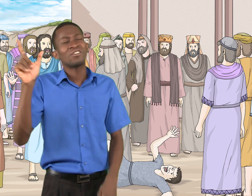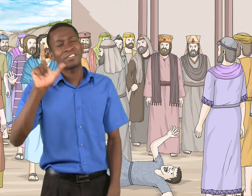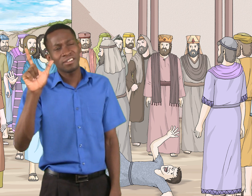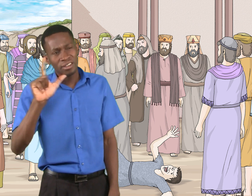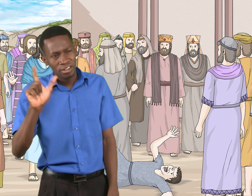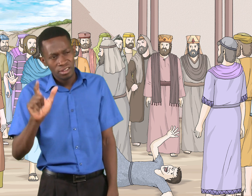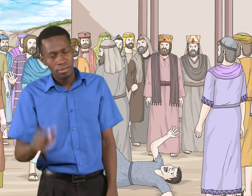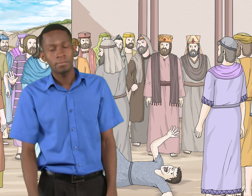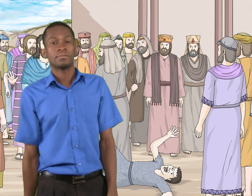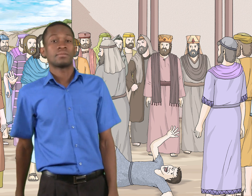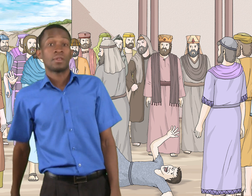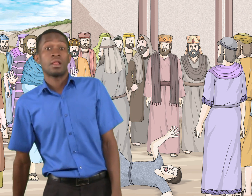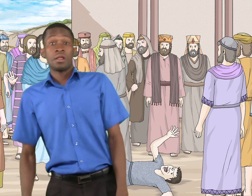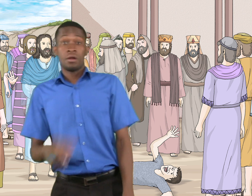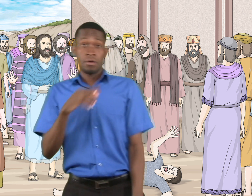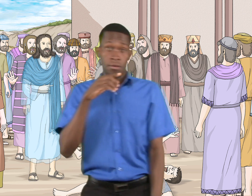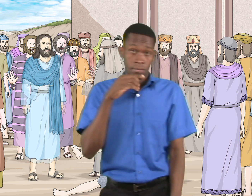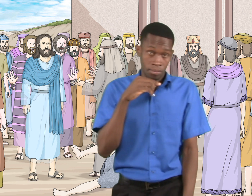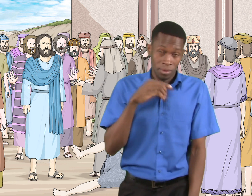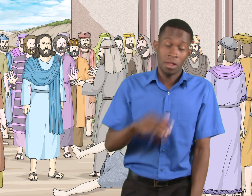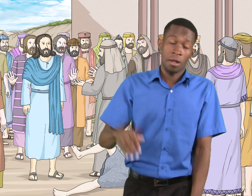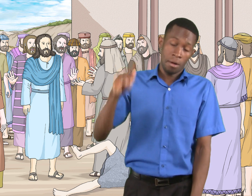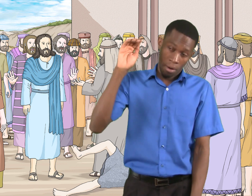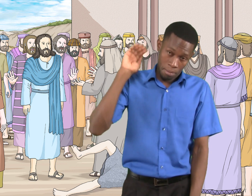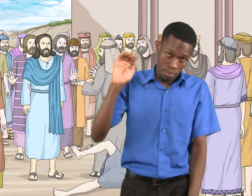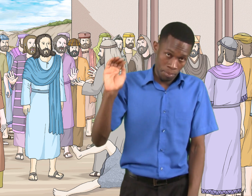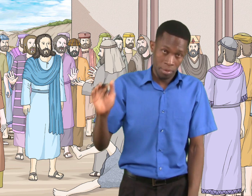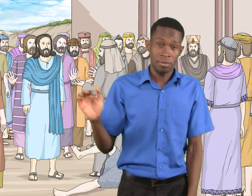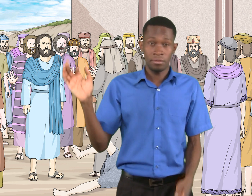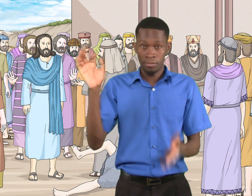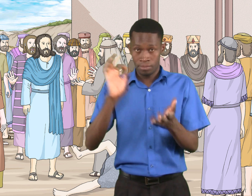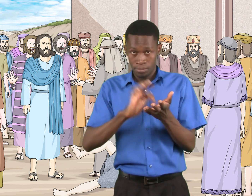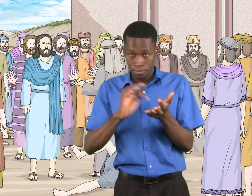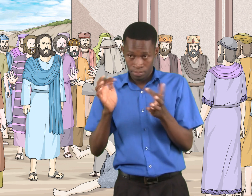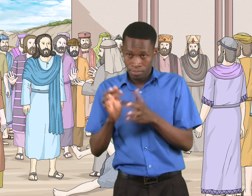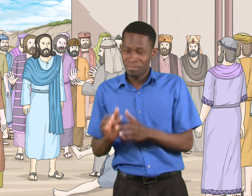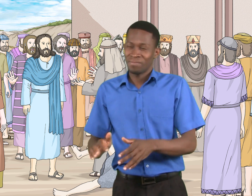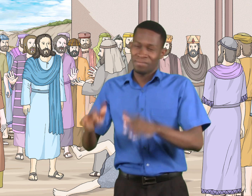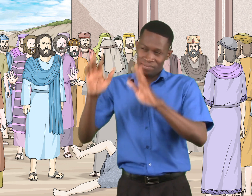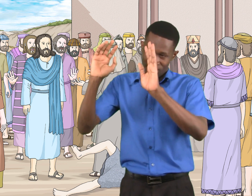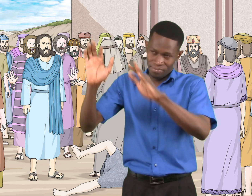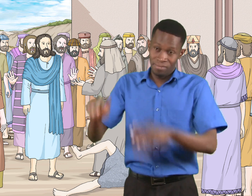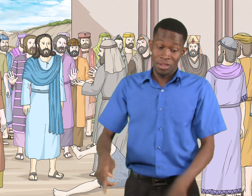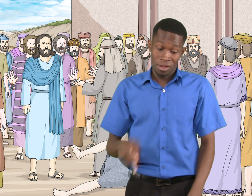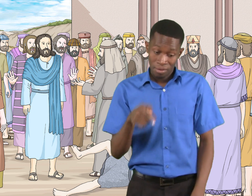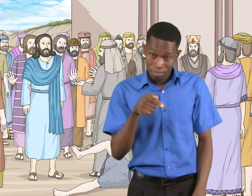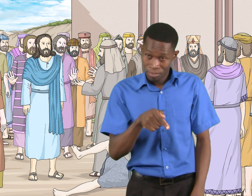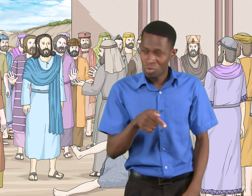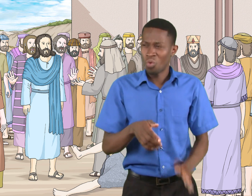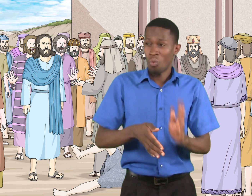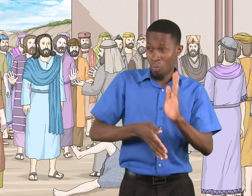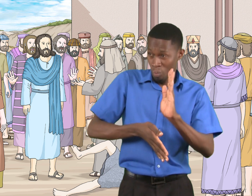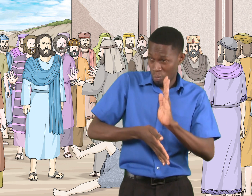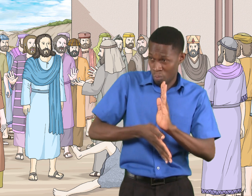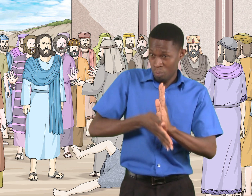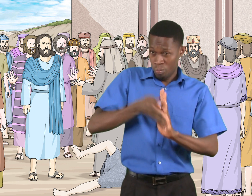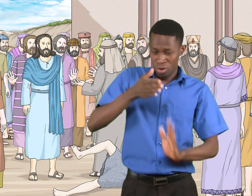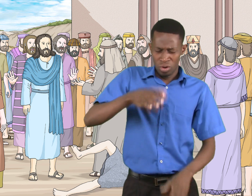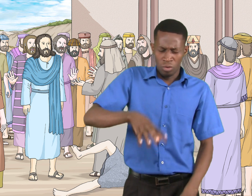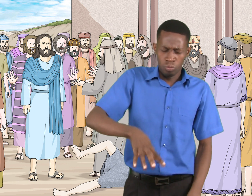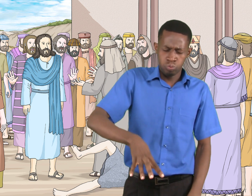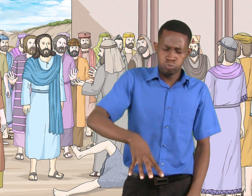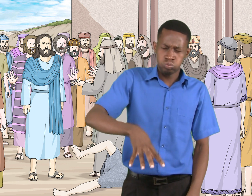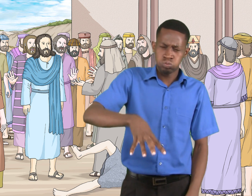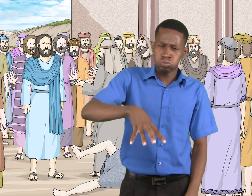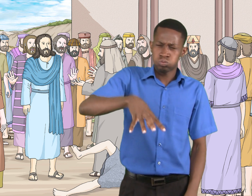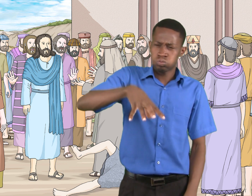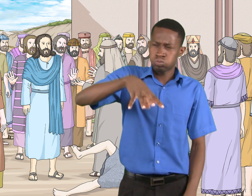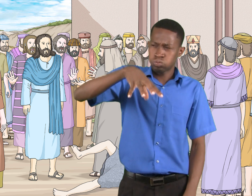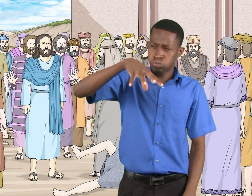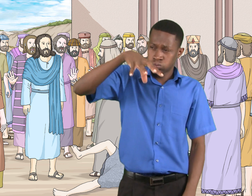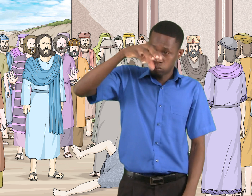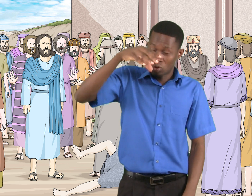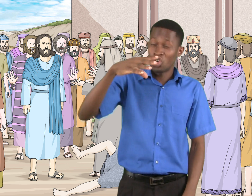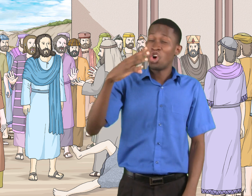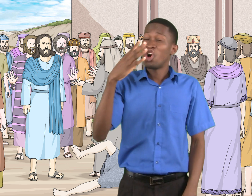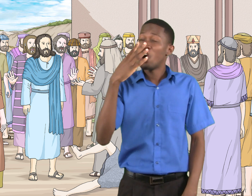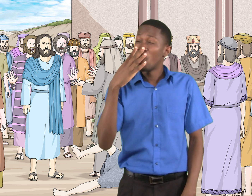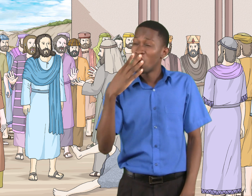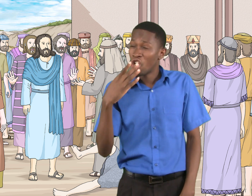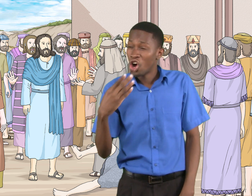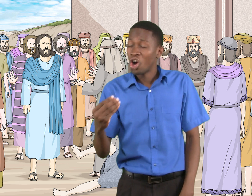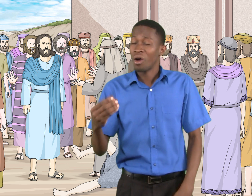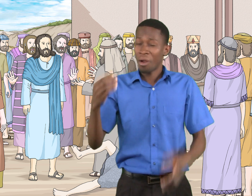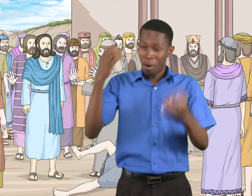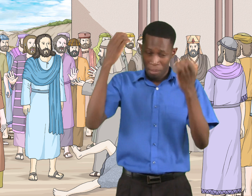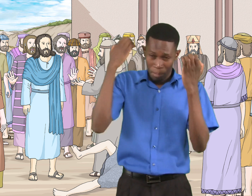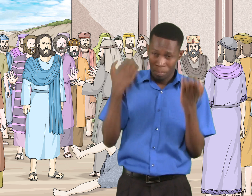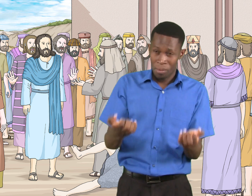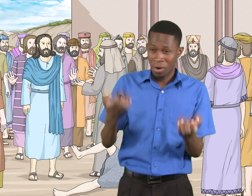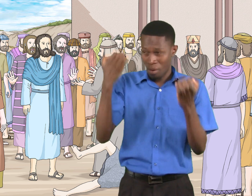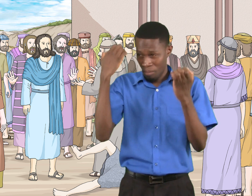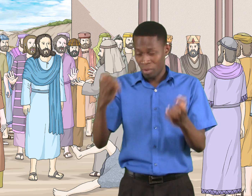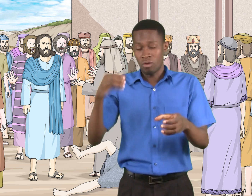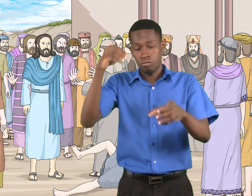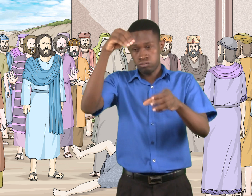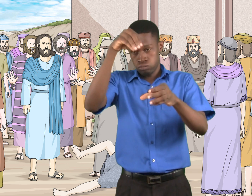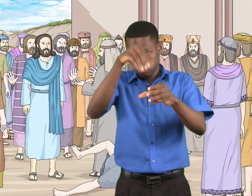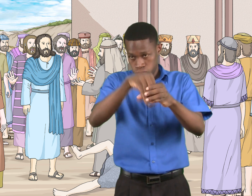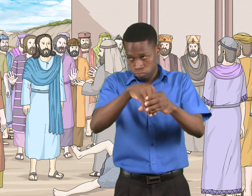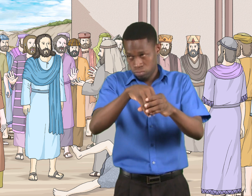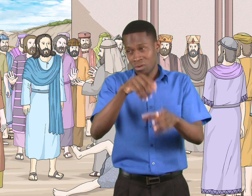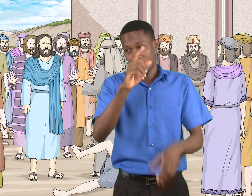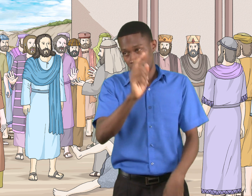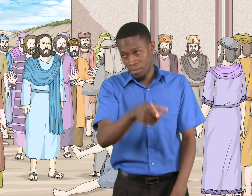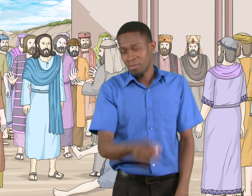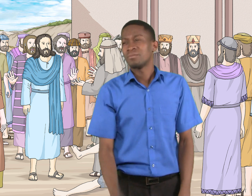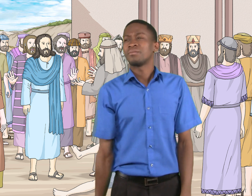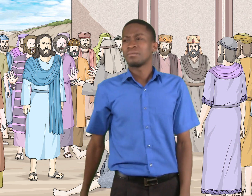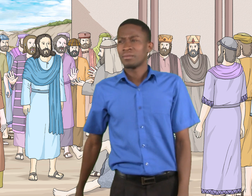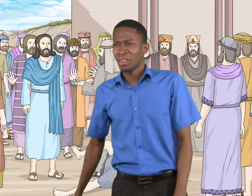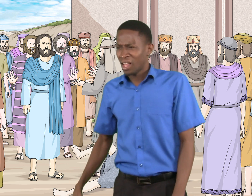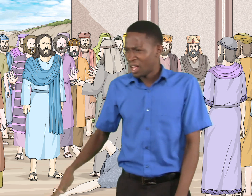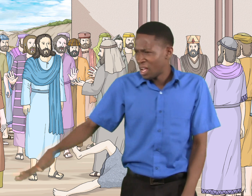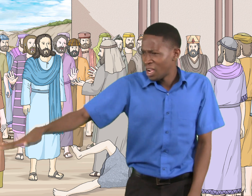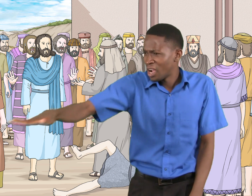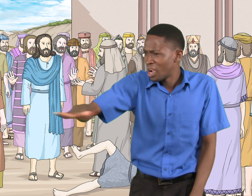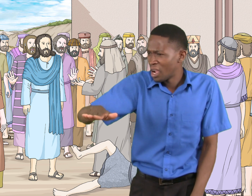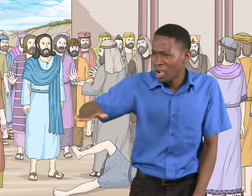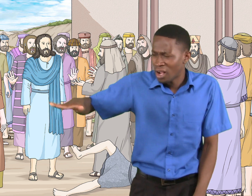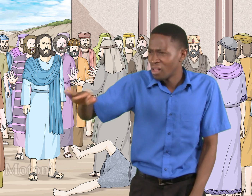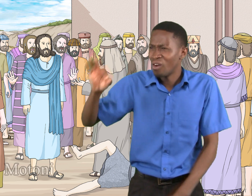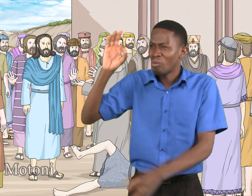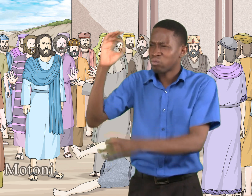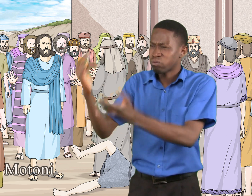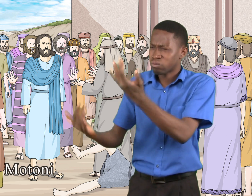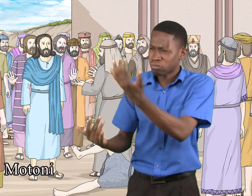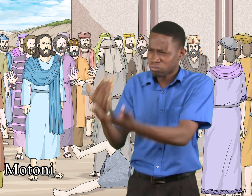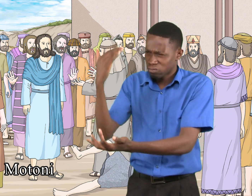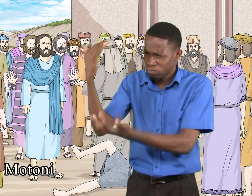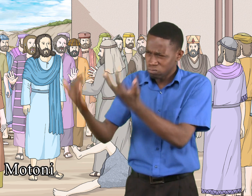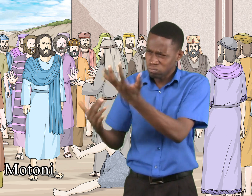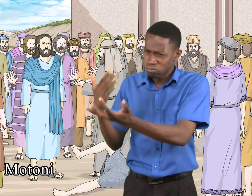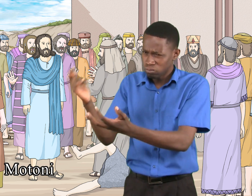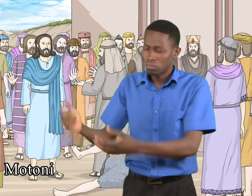Jesus asked the boy’s father, “How long has this been with him?” “From childhood,” he said.